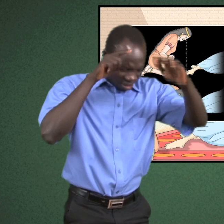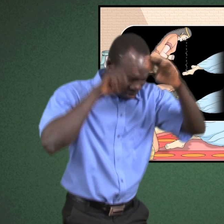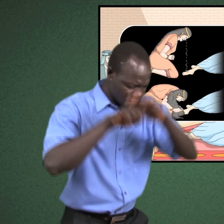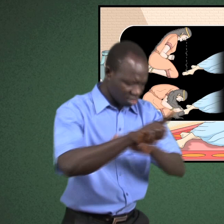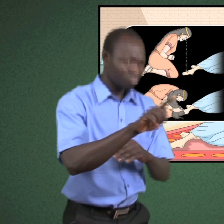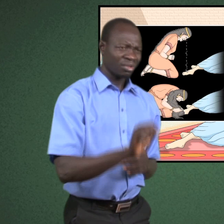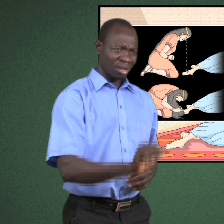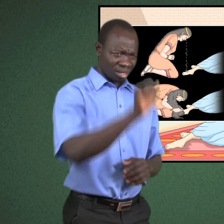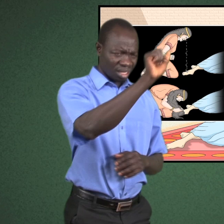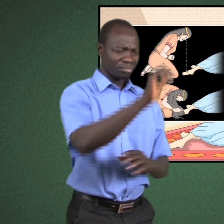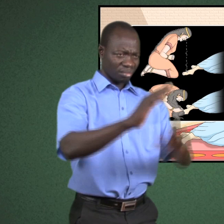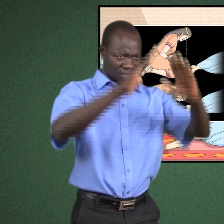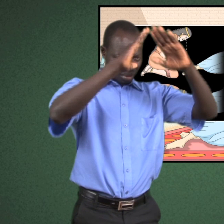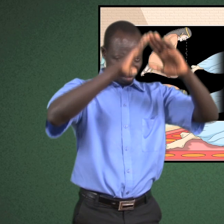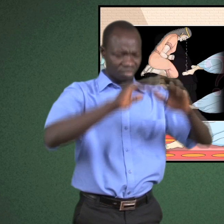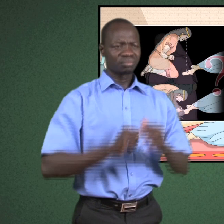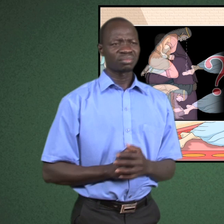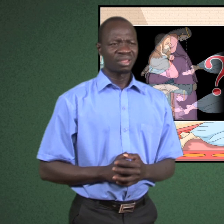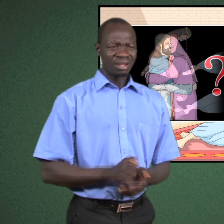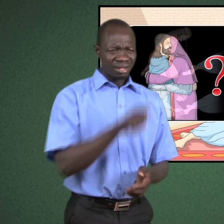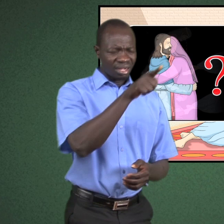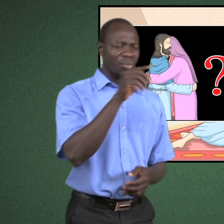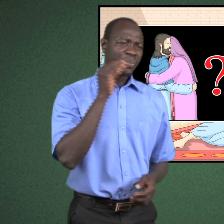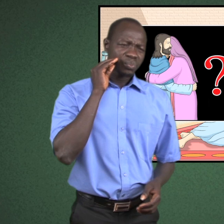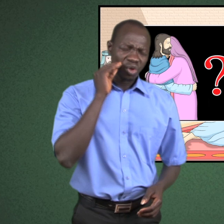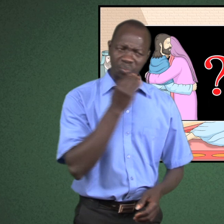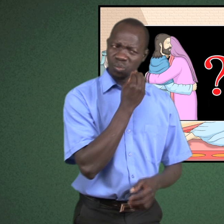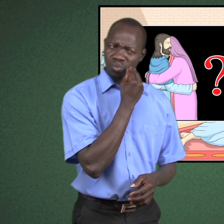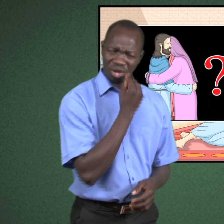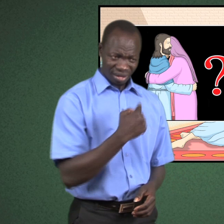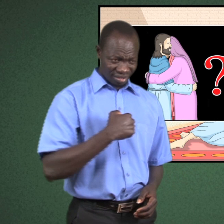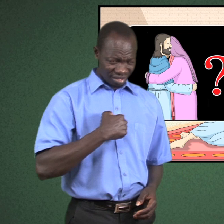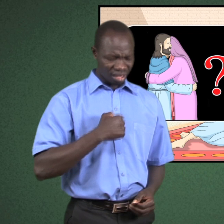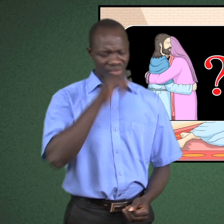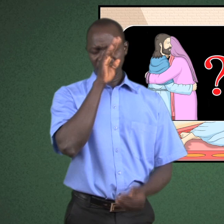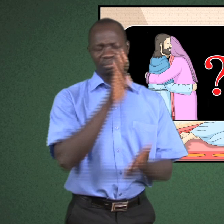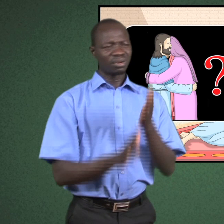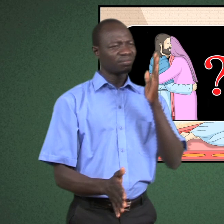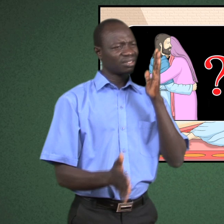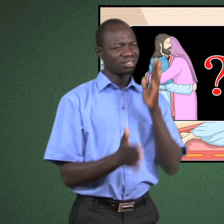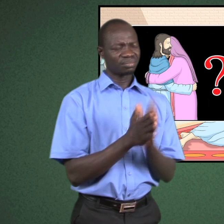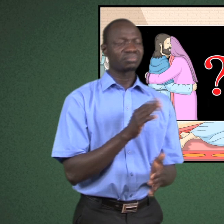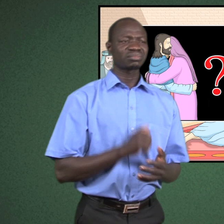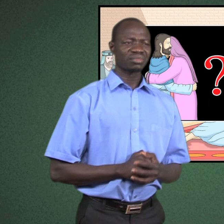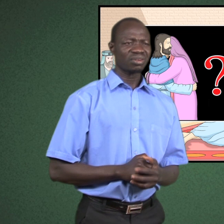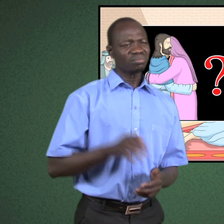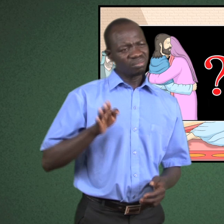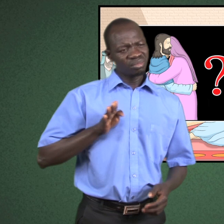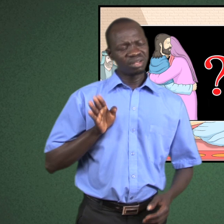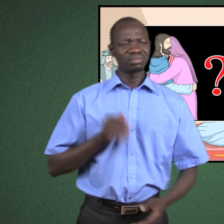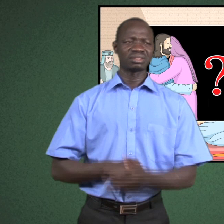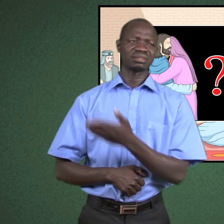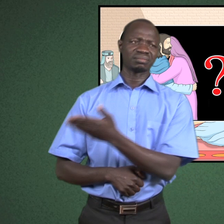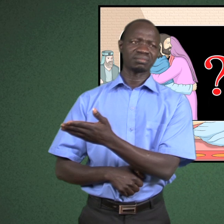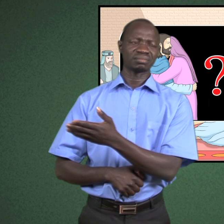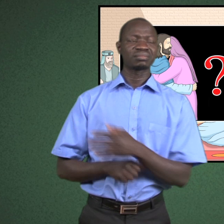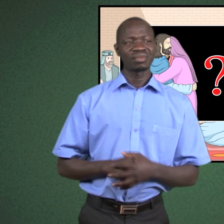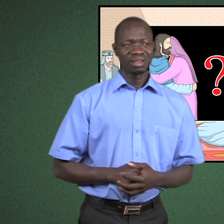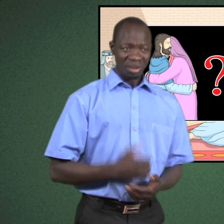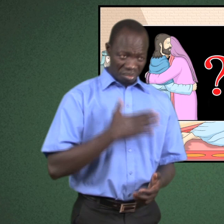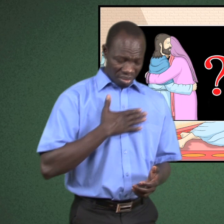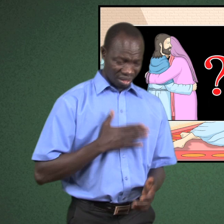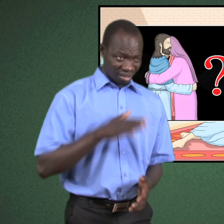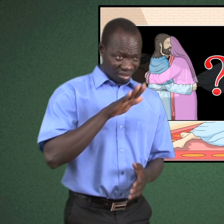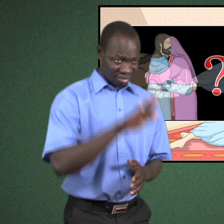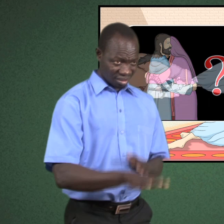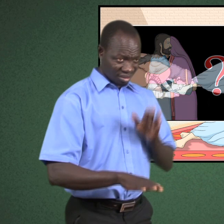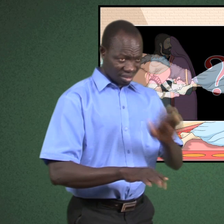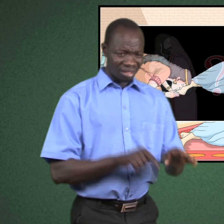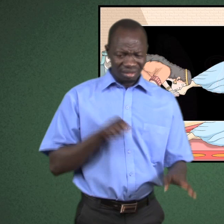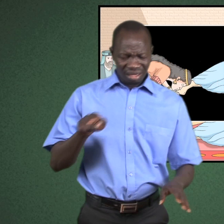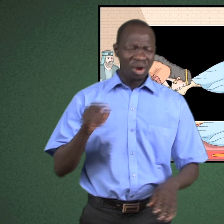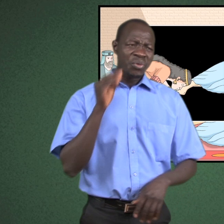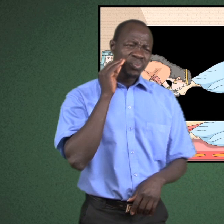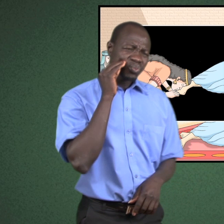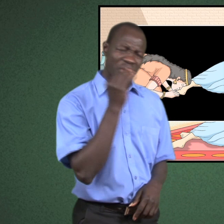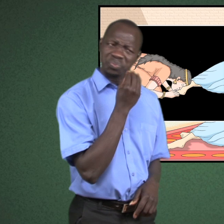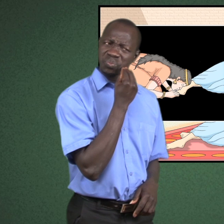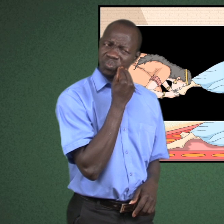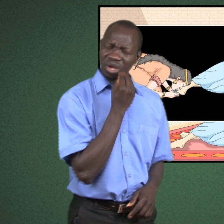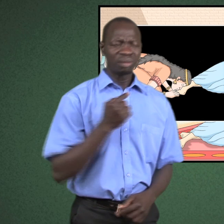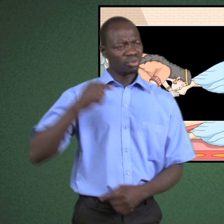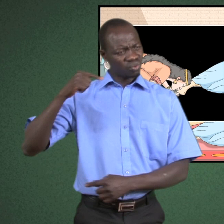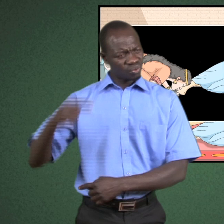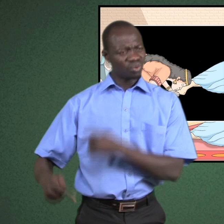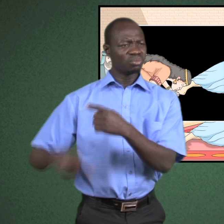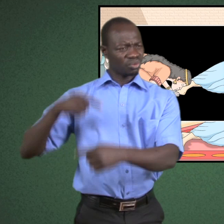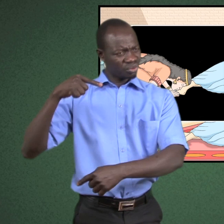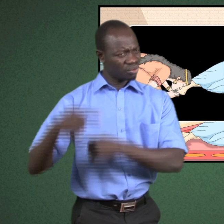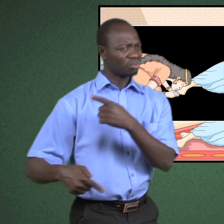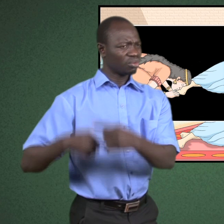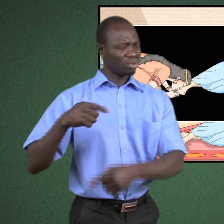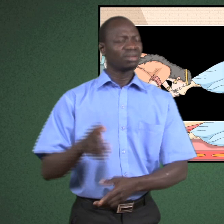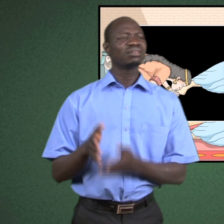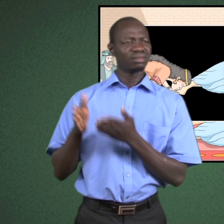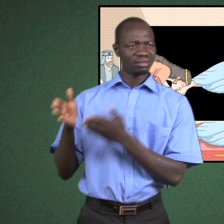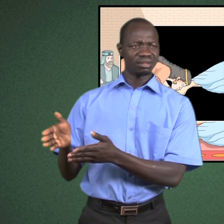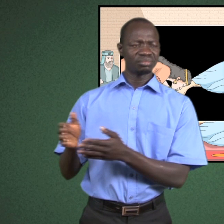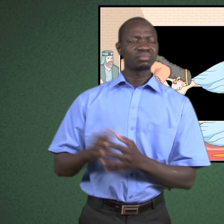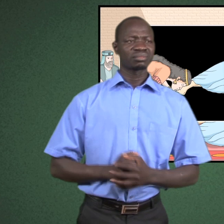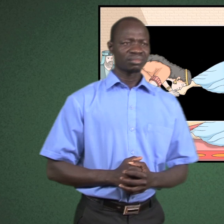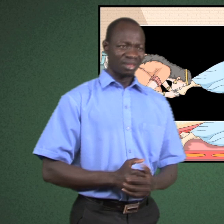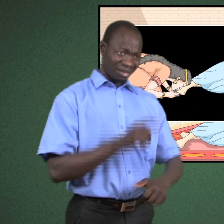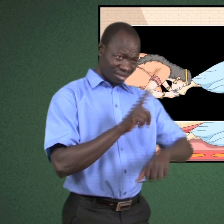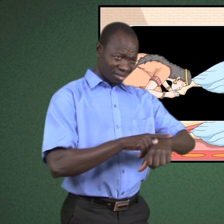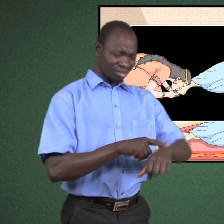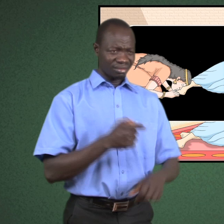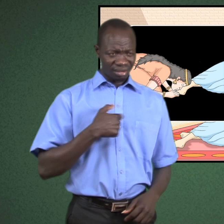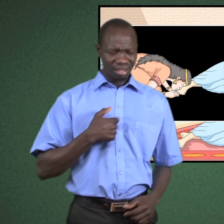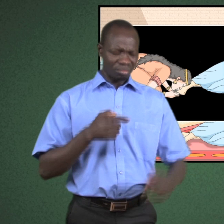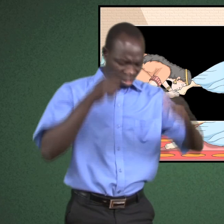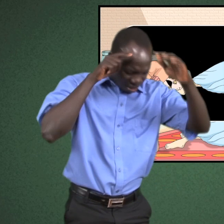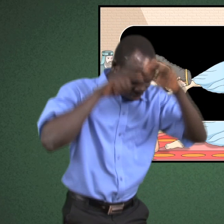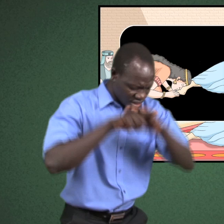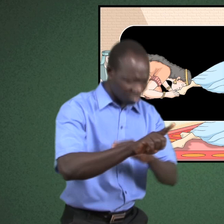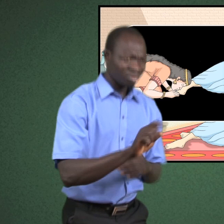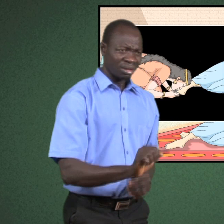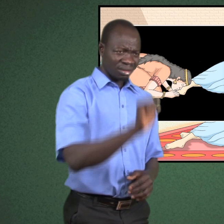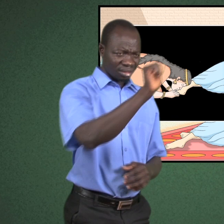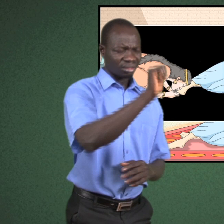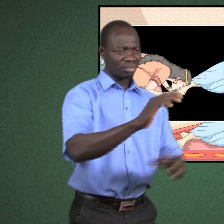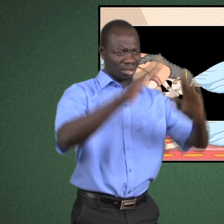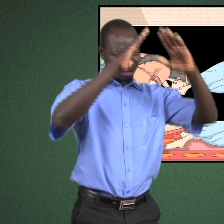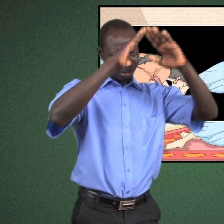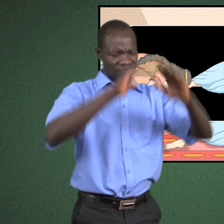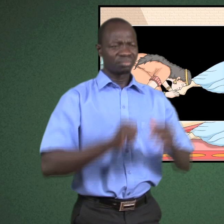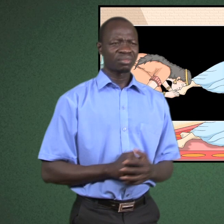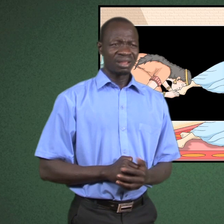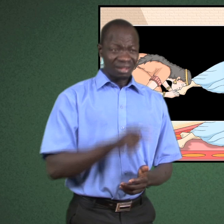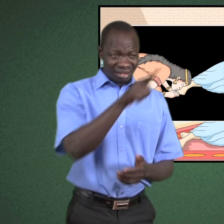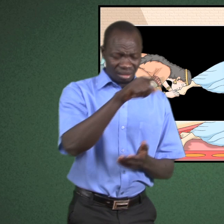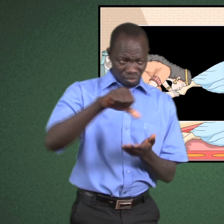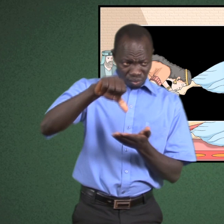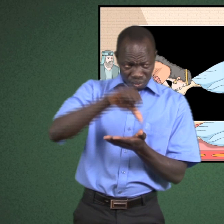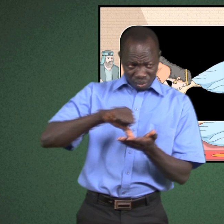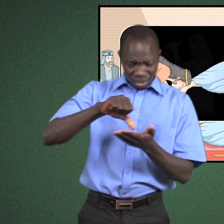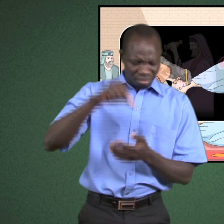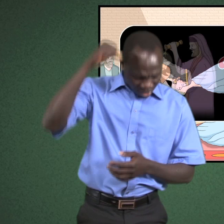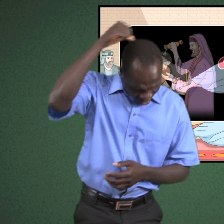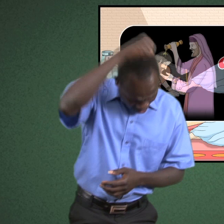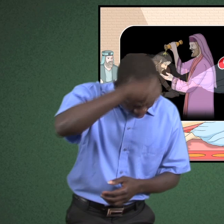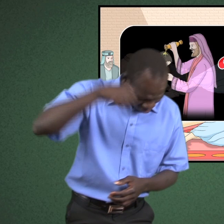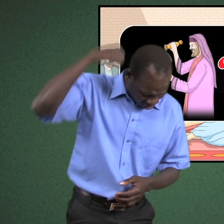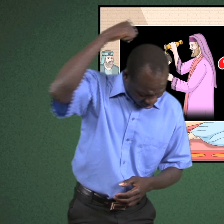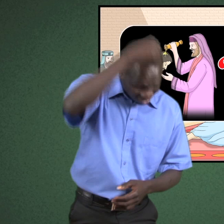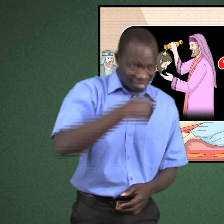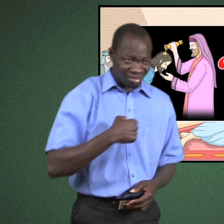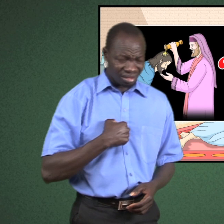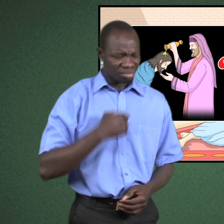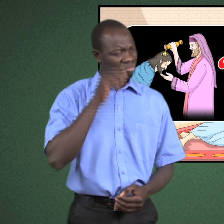You did not greet Me with a kiss, but she has not stopped kissing My feet since I arrived.